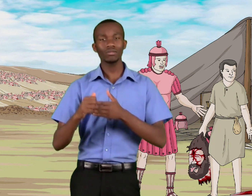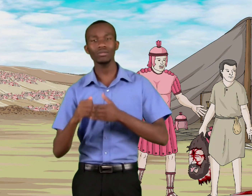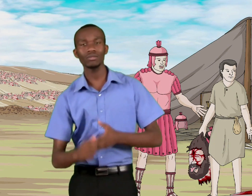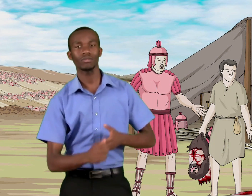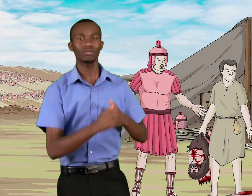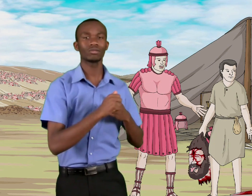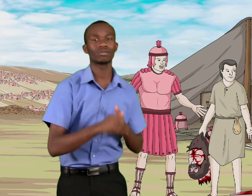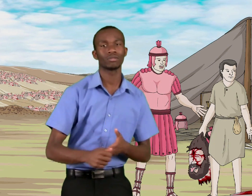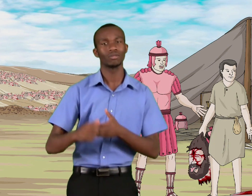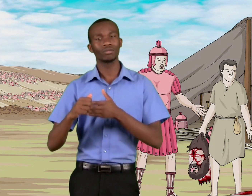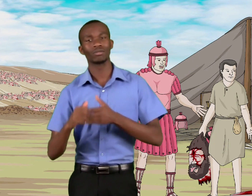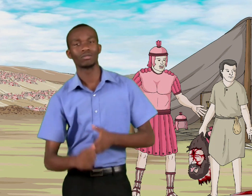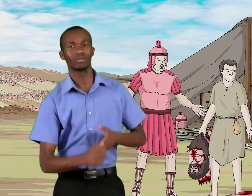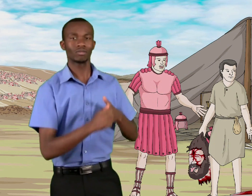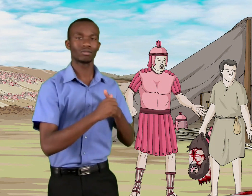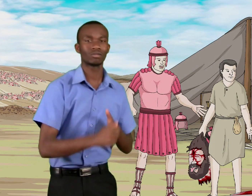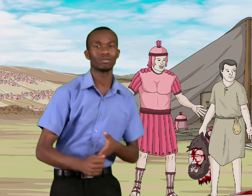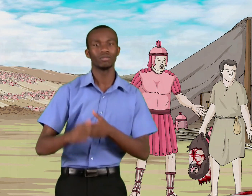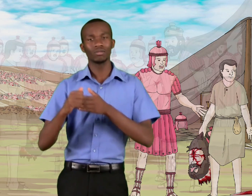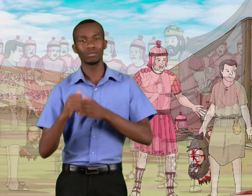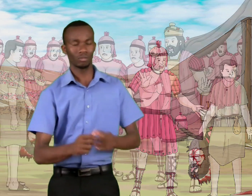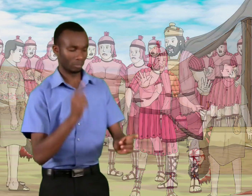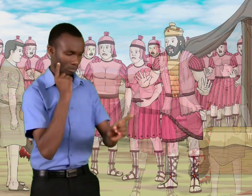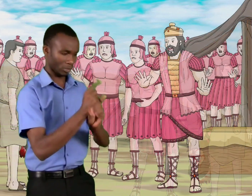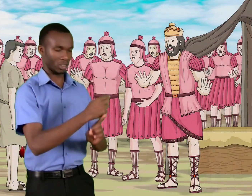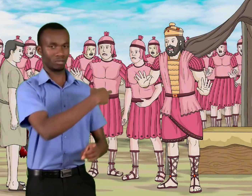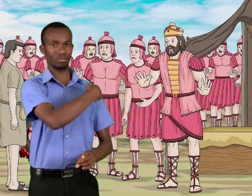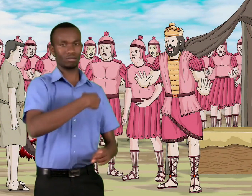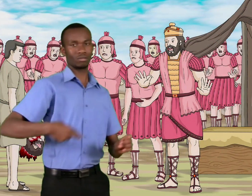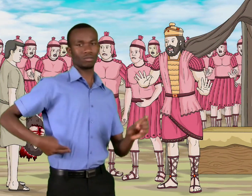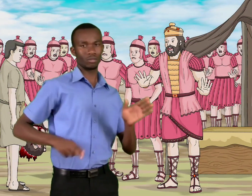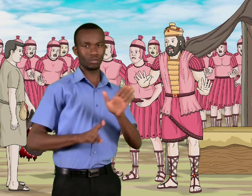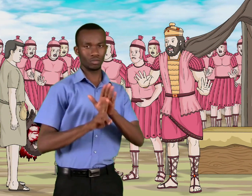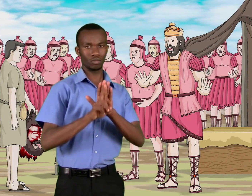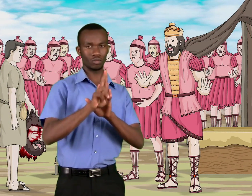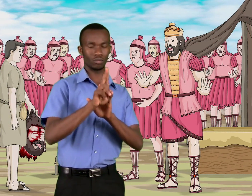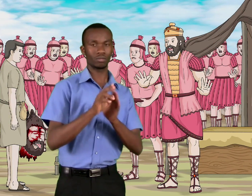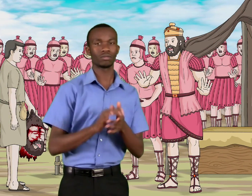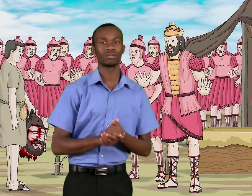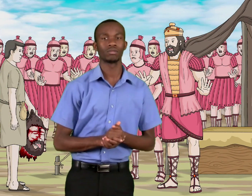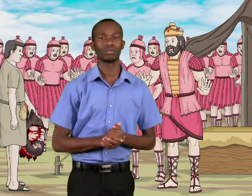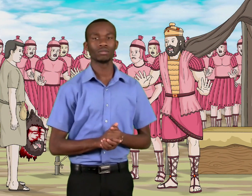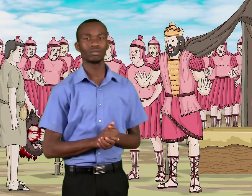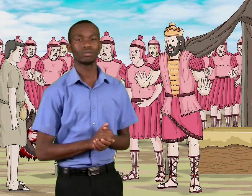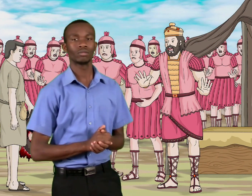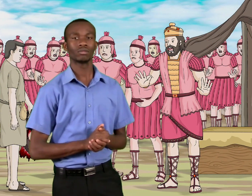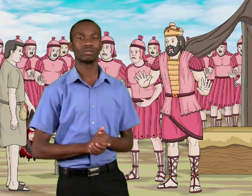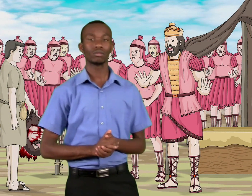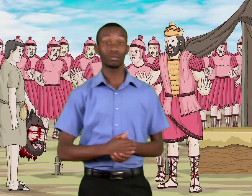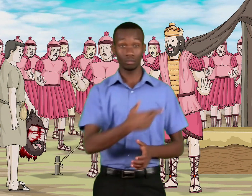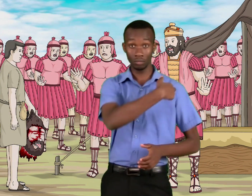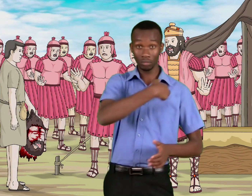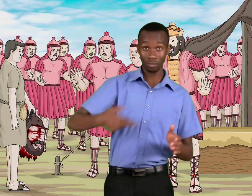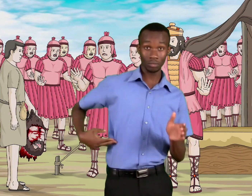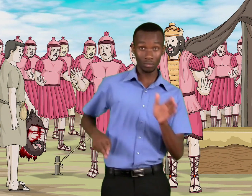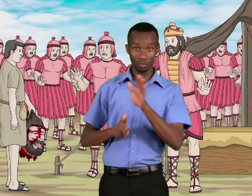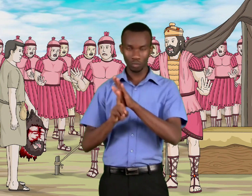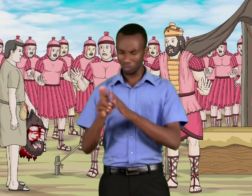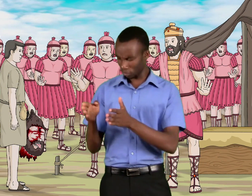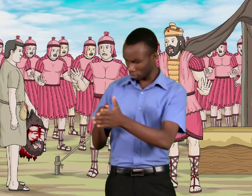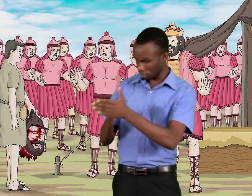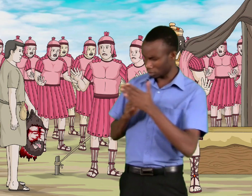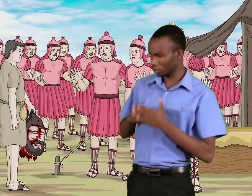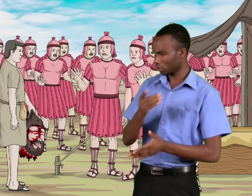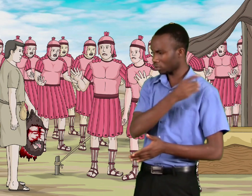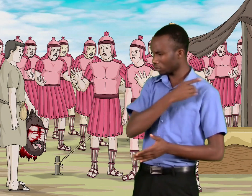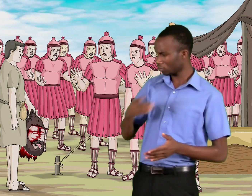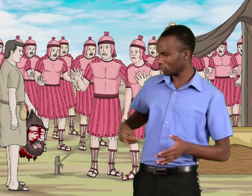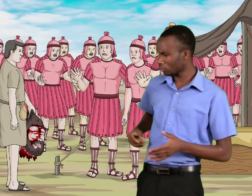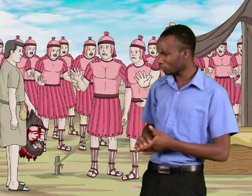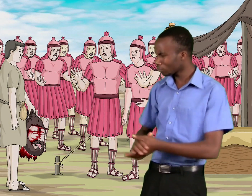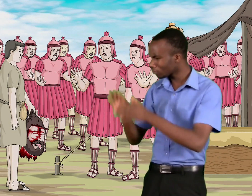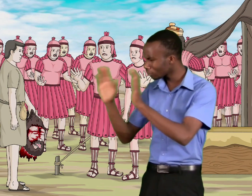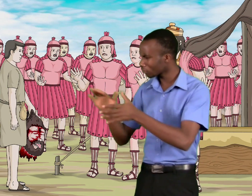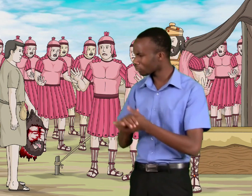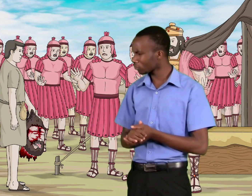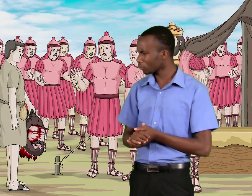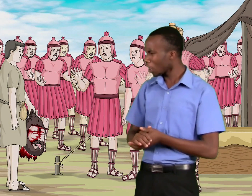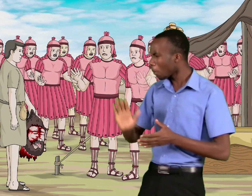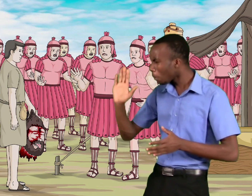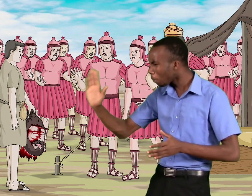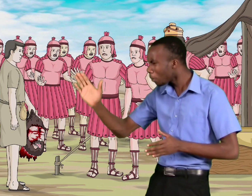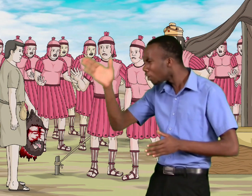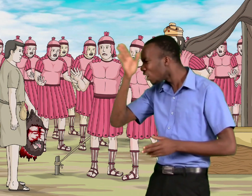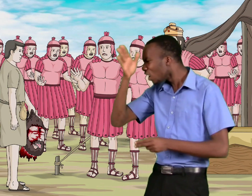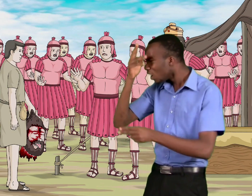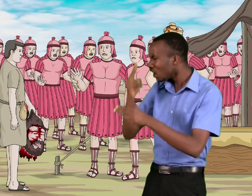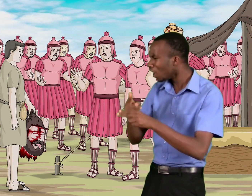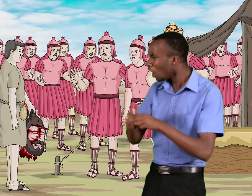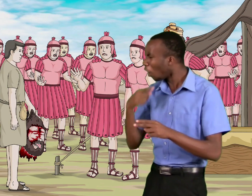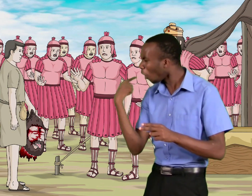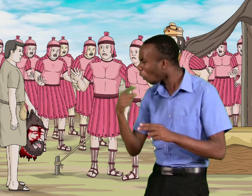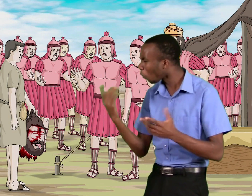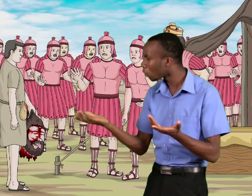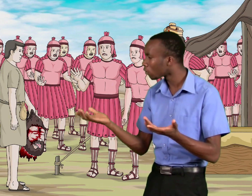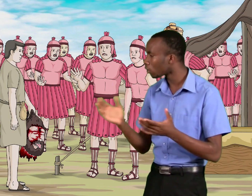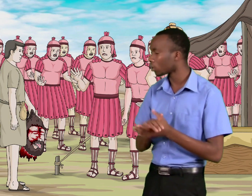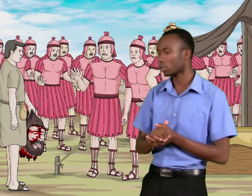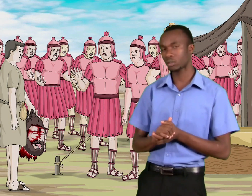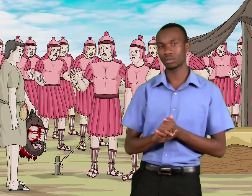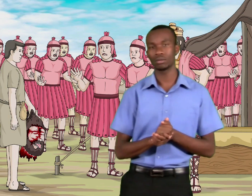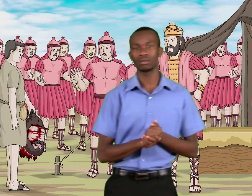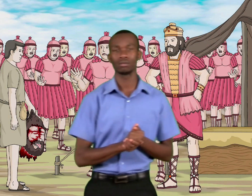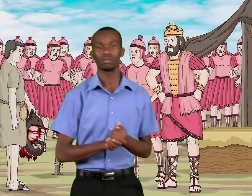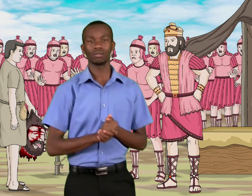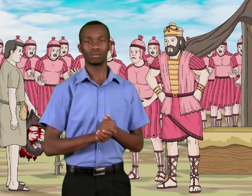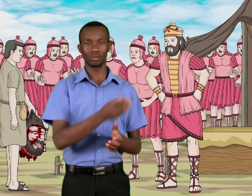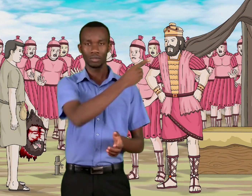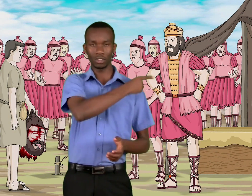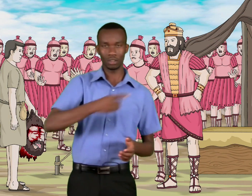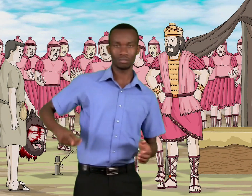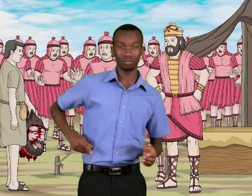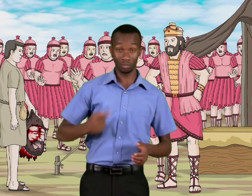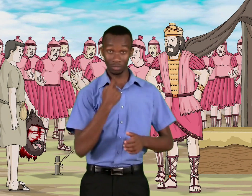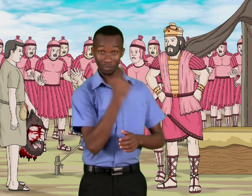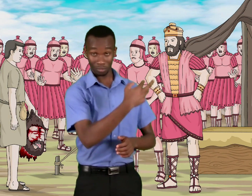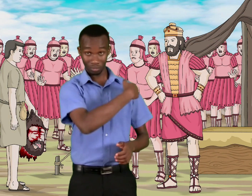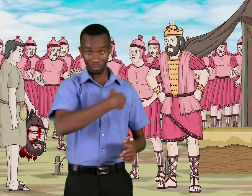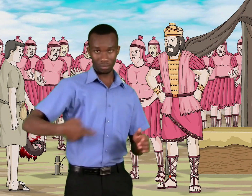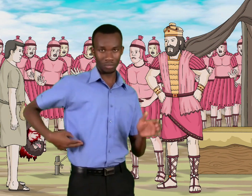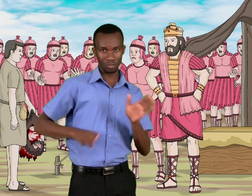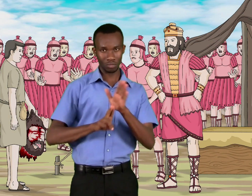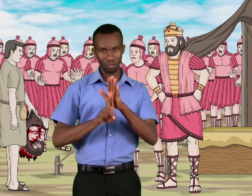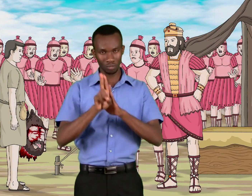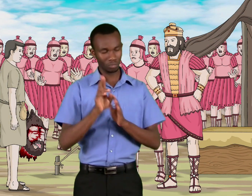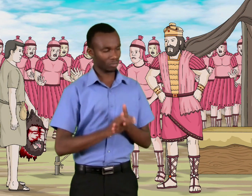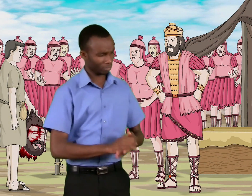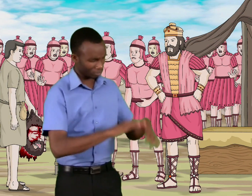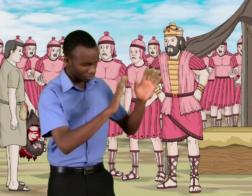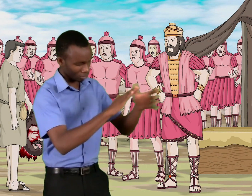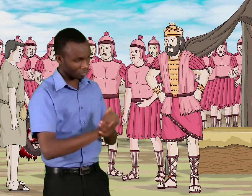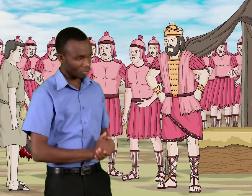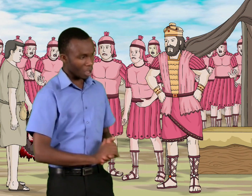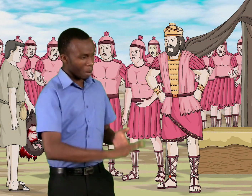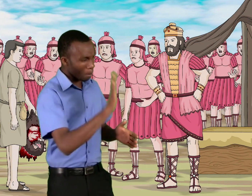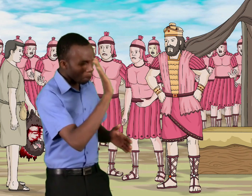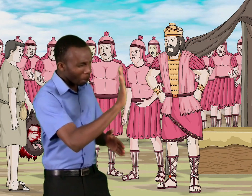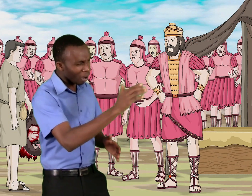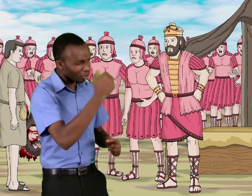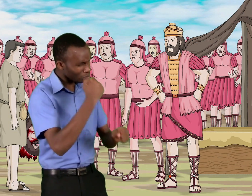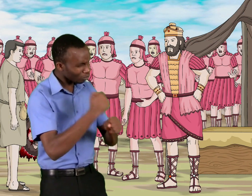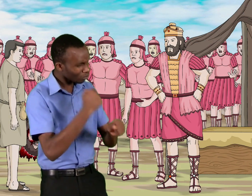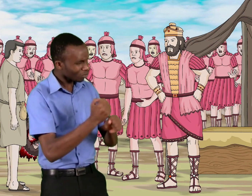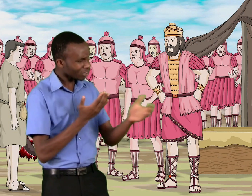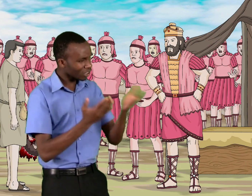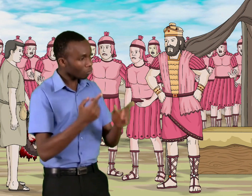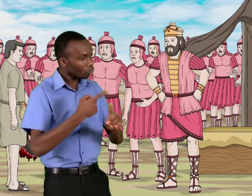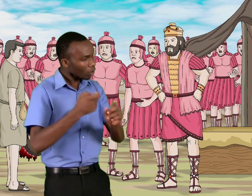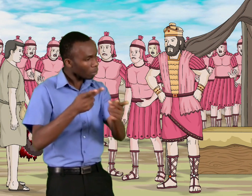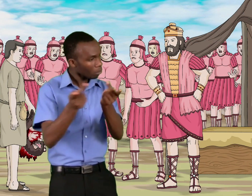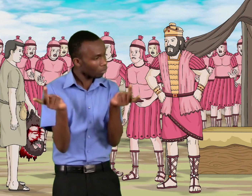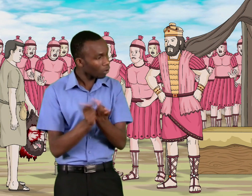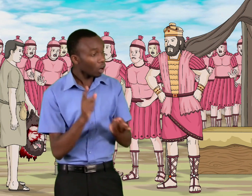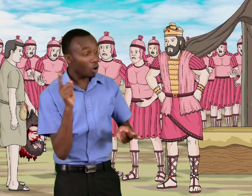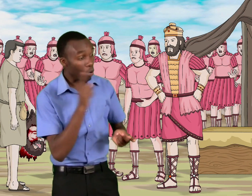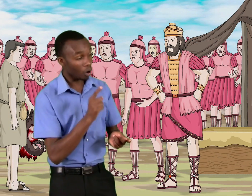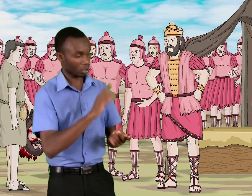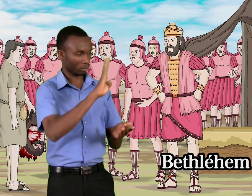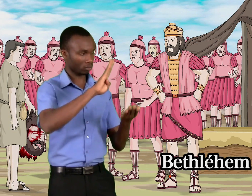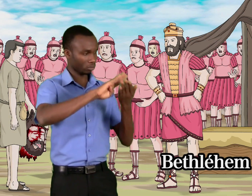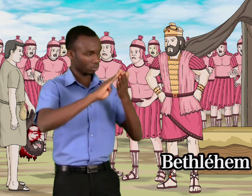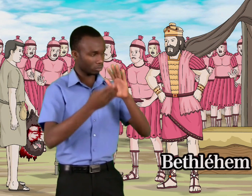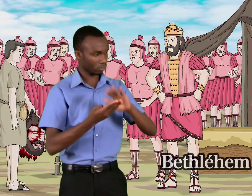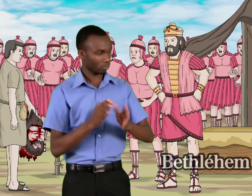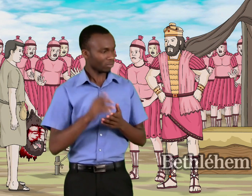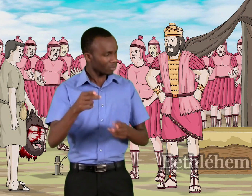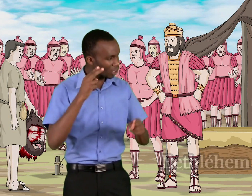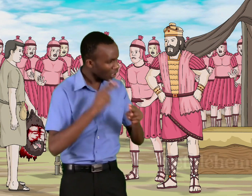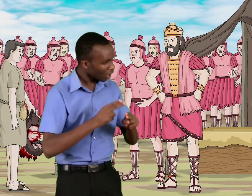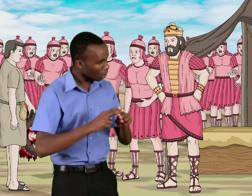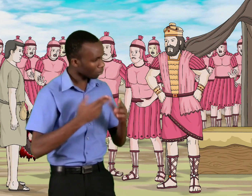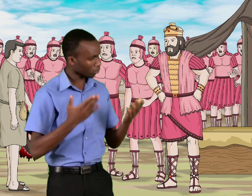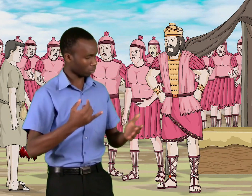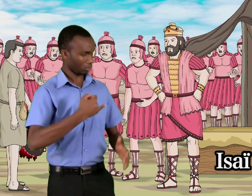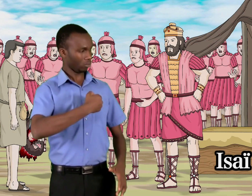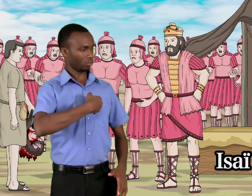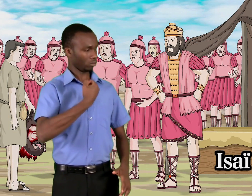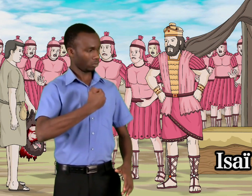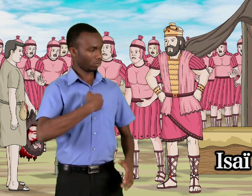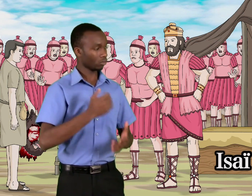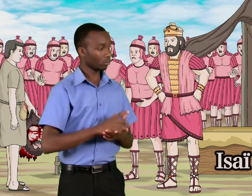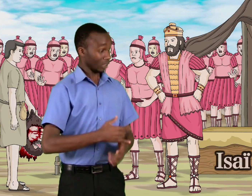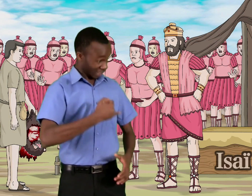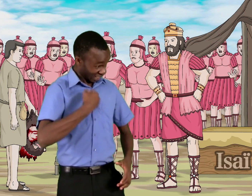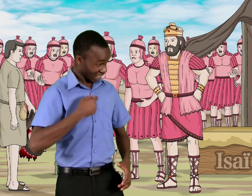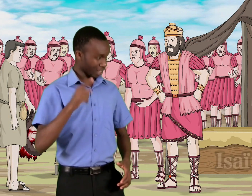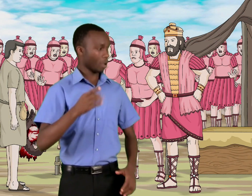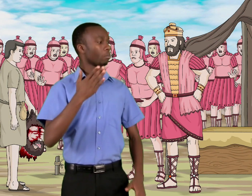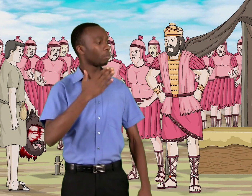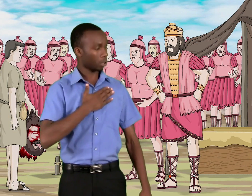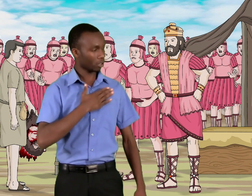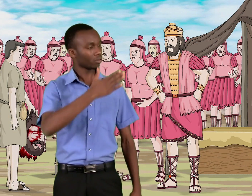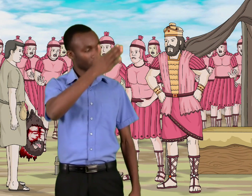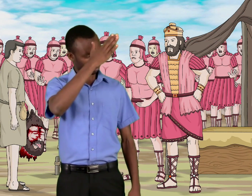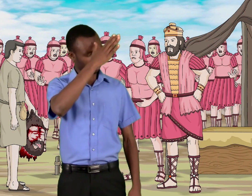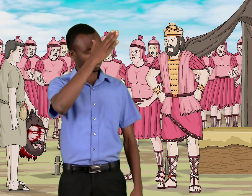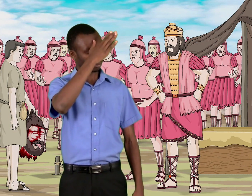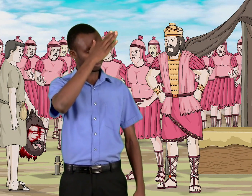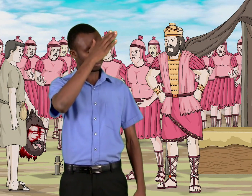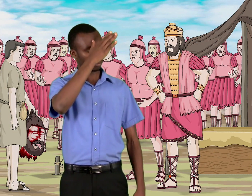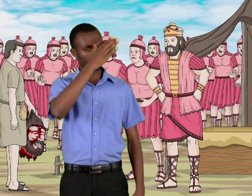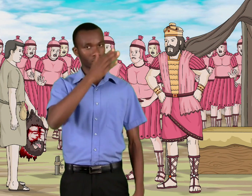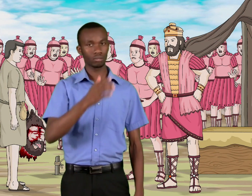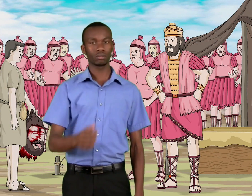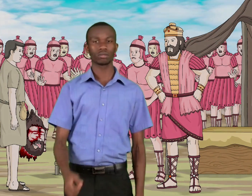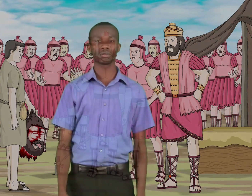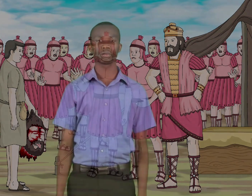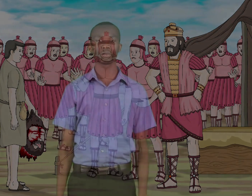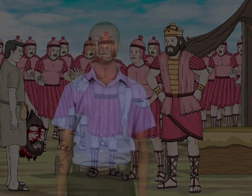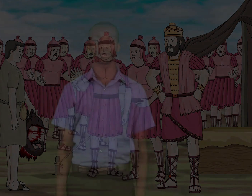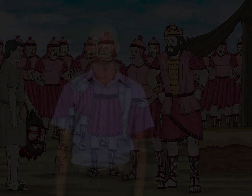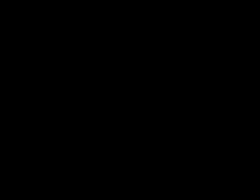“Whose son are you, young man?” asked Saul. “I am the son of your servant Jesse of Bethlehem,” David replied.